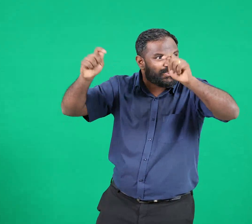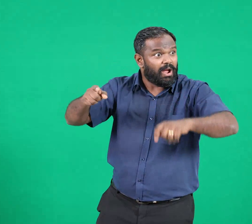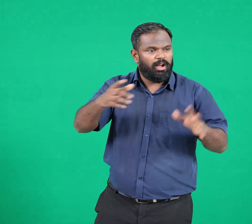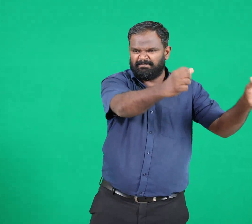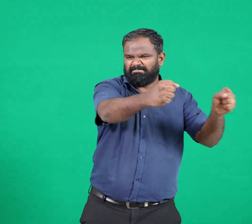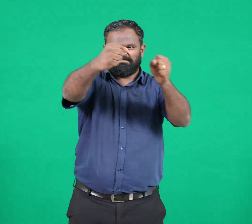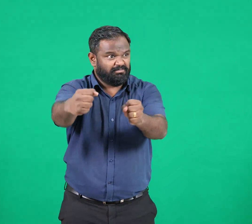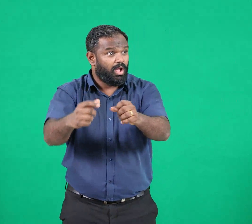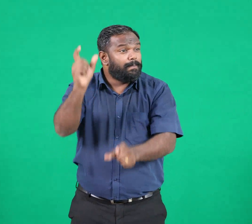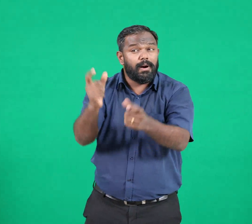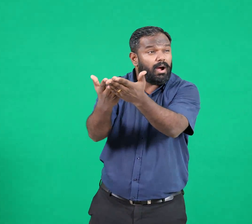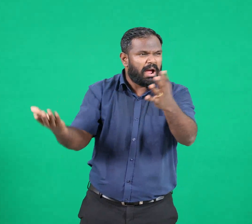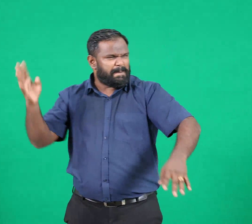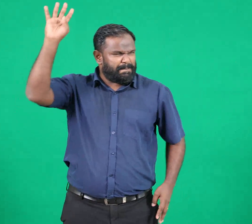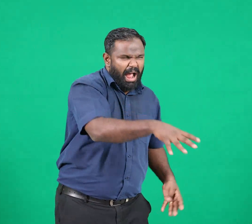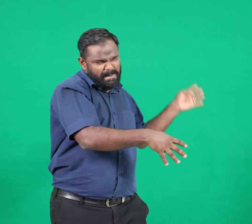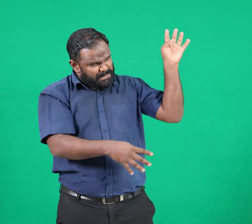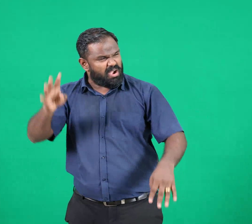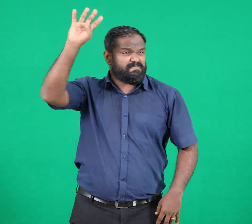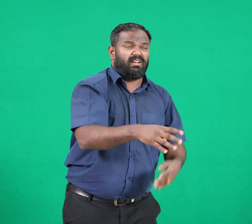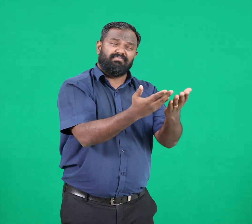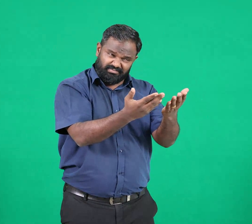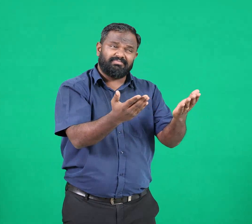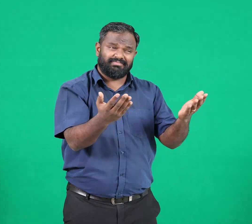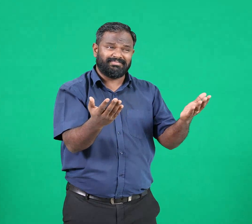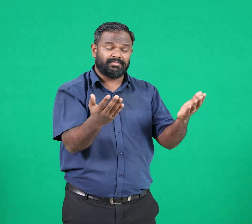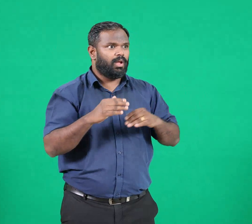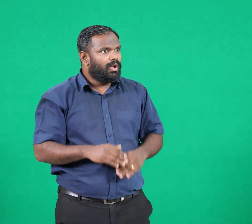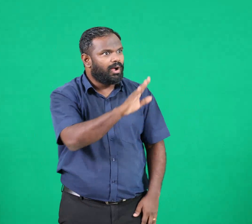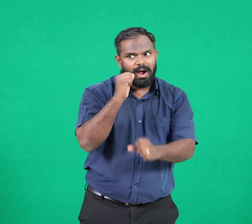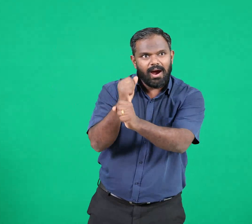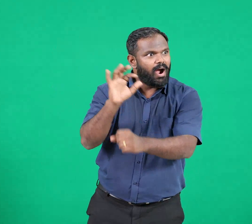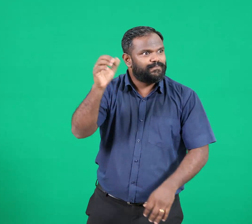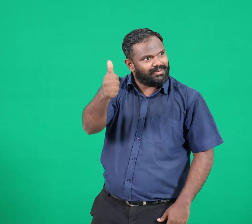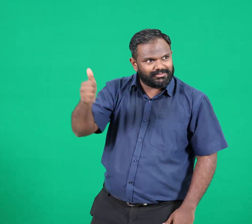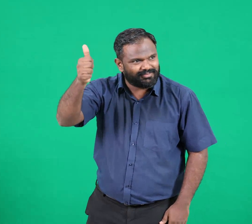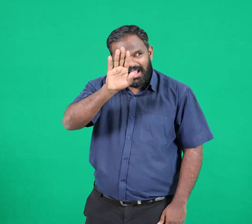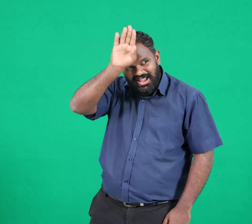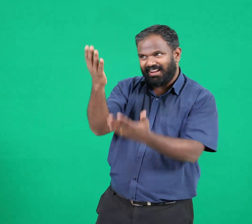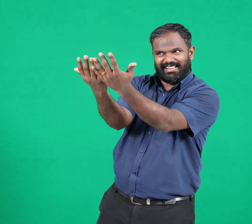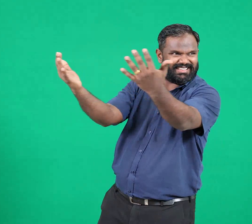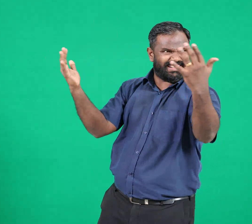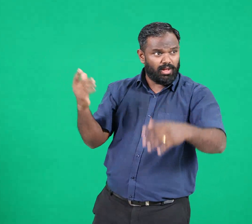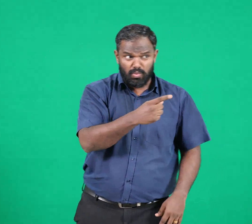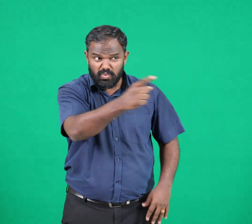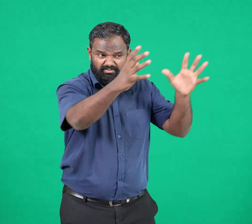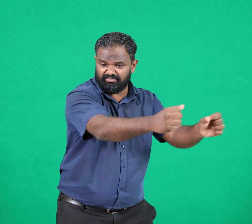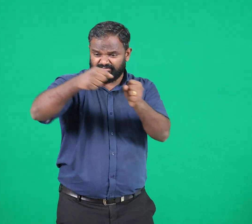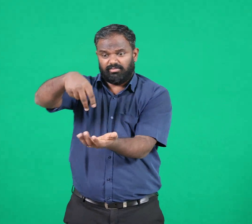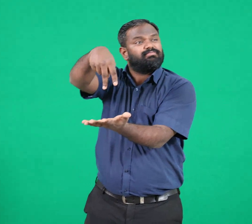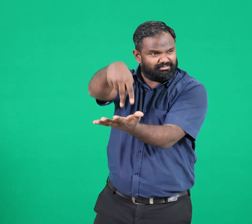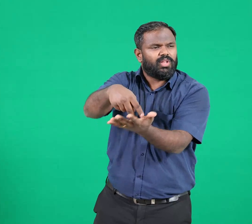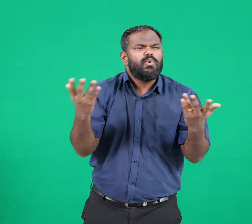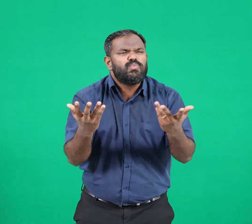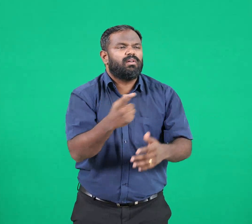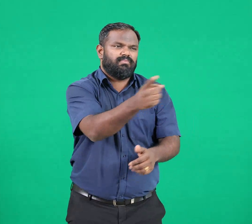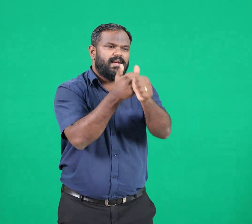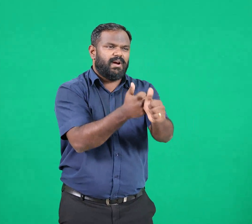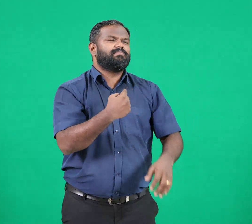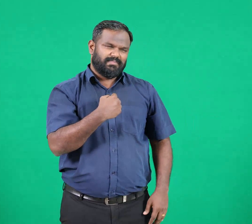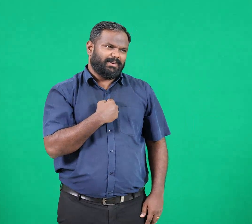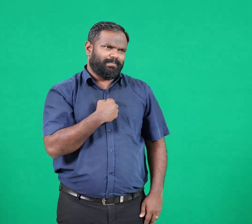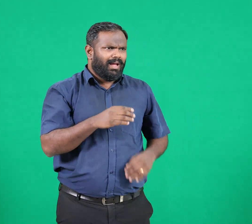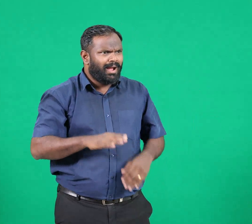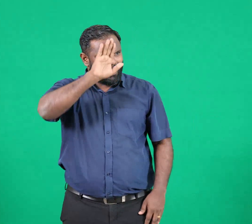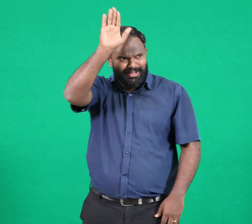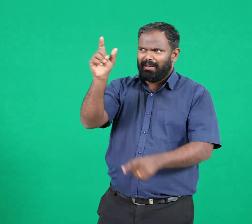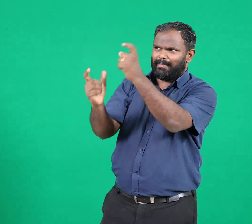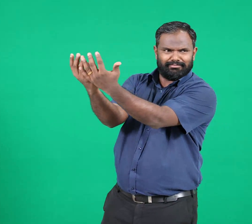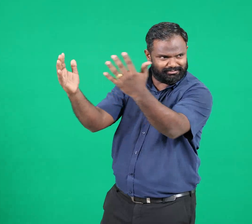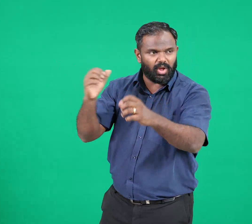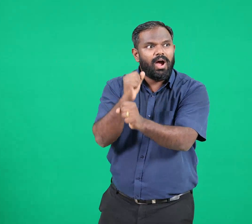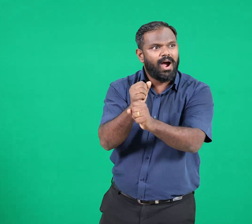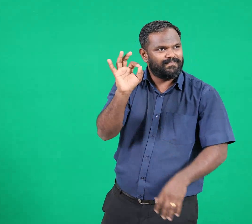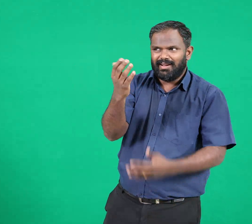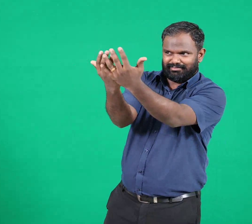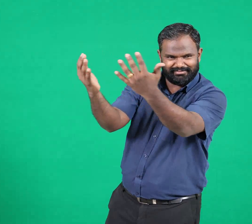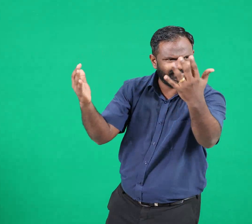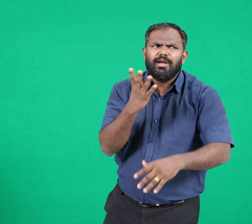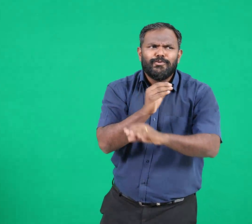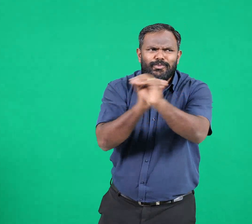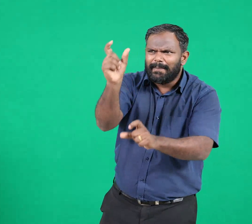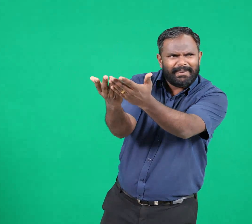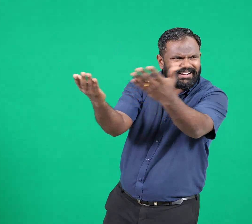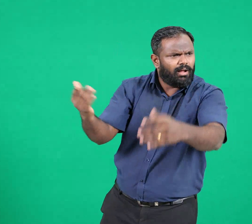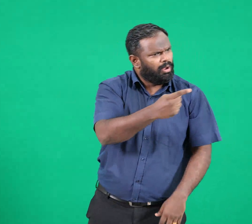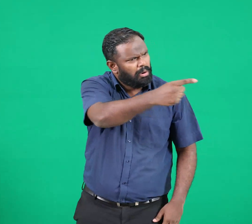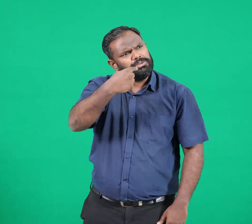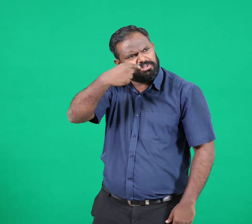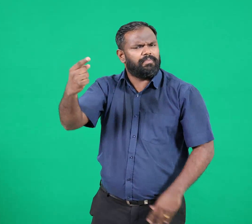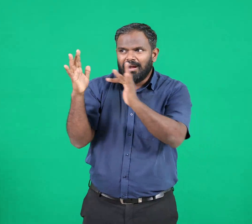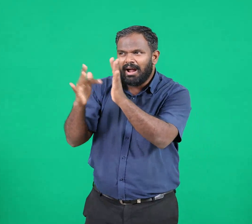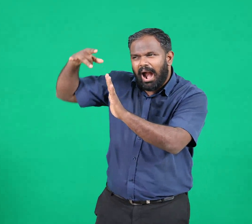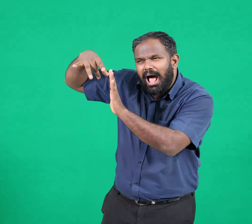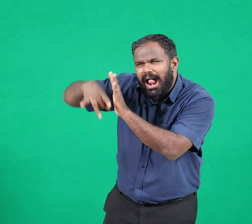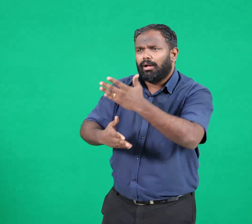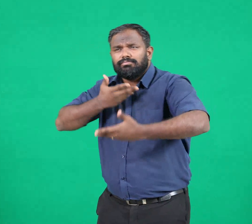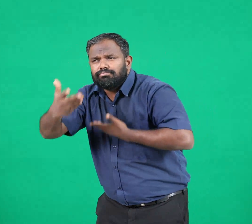On My account, you will be brought before governors and kings as witnesses to them and to the Gentiles.